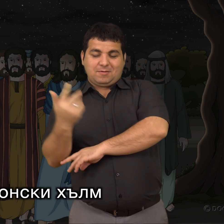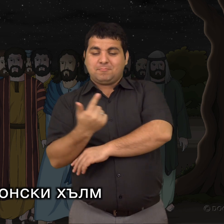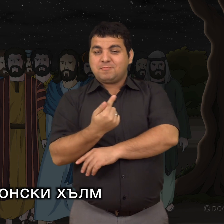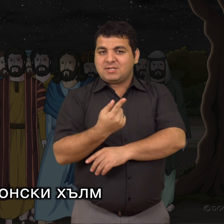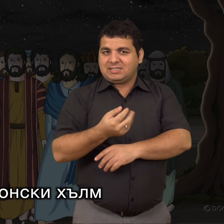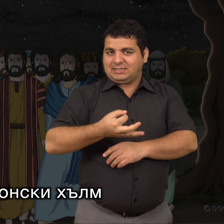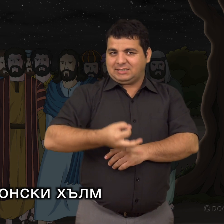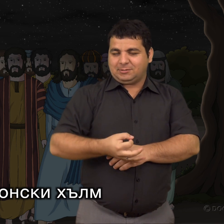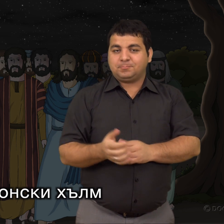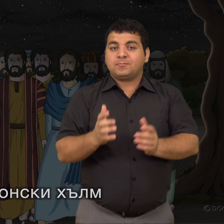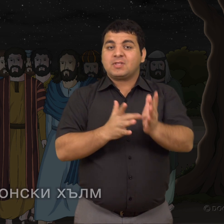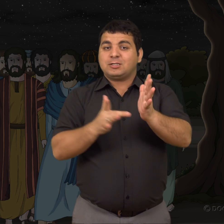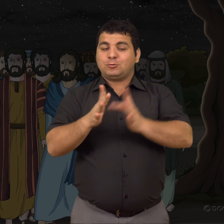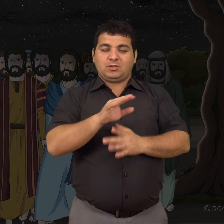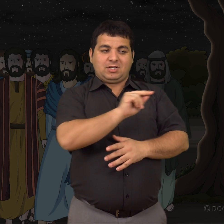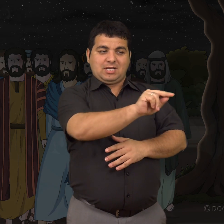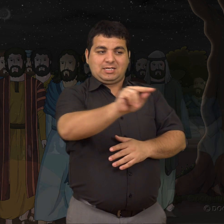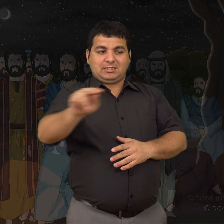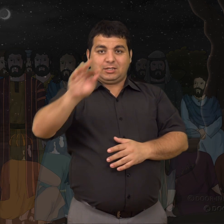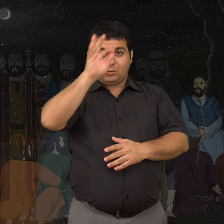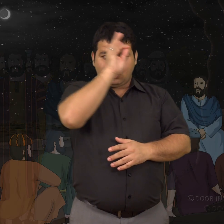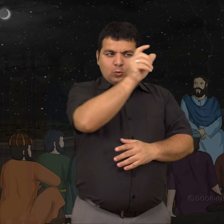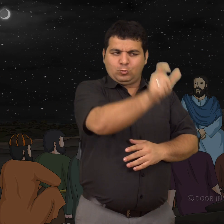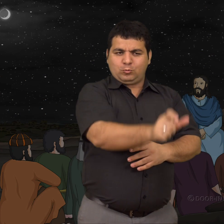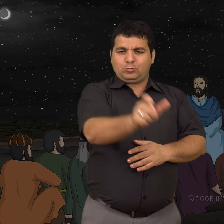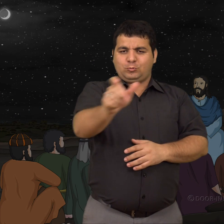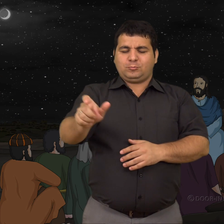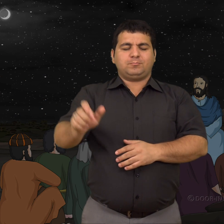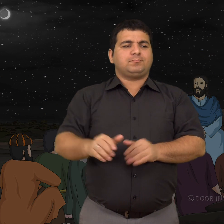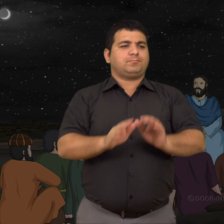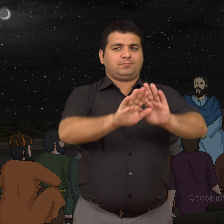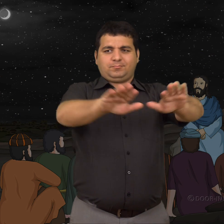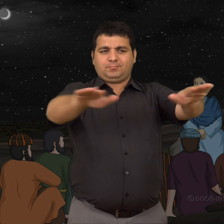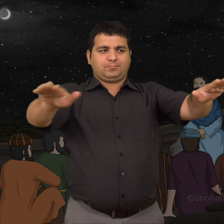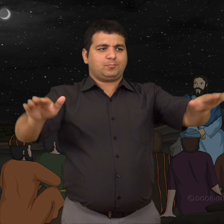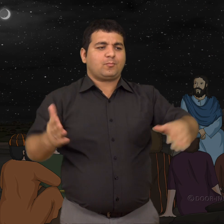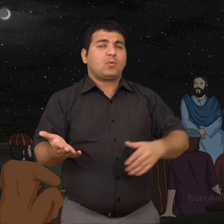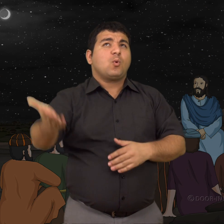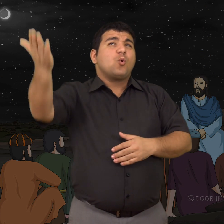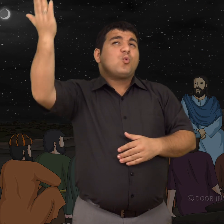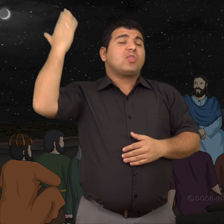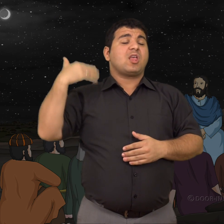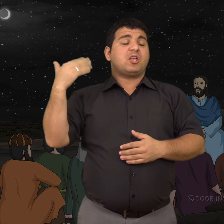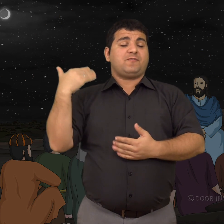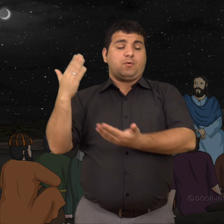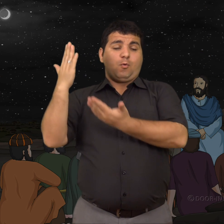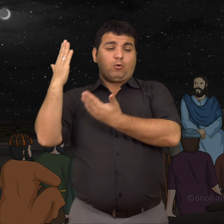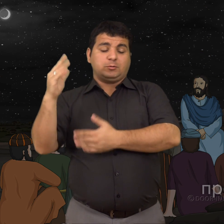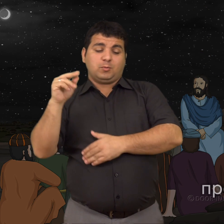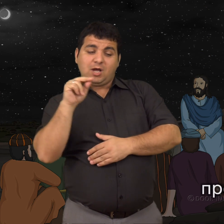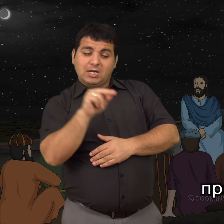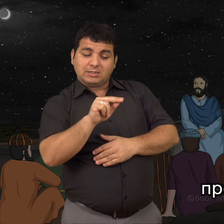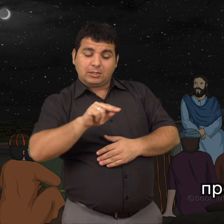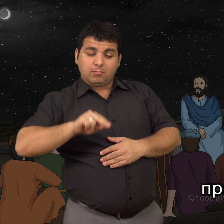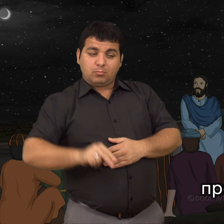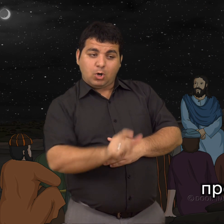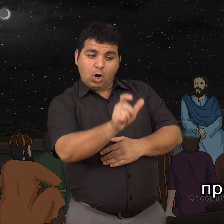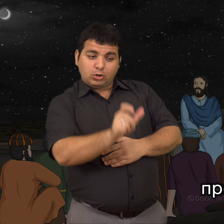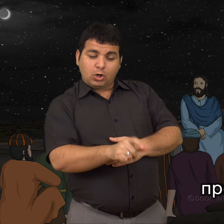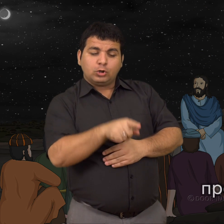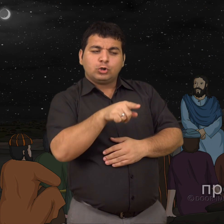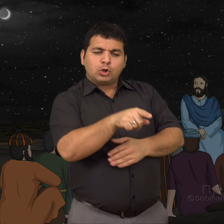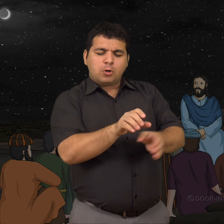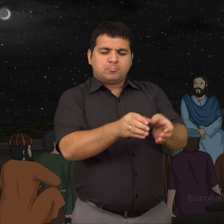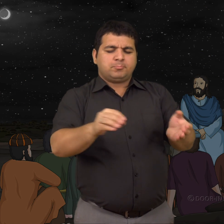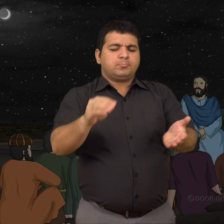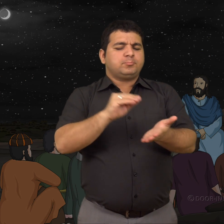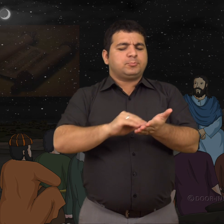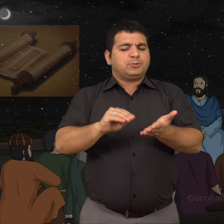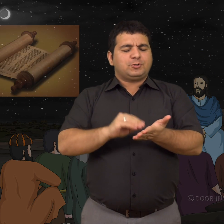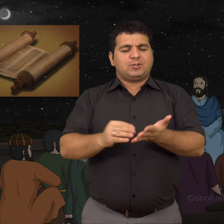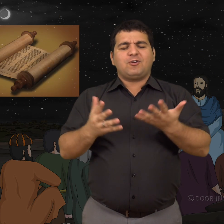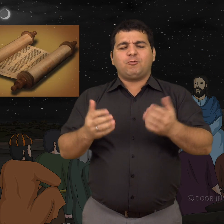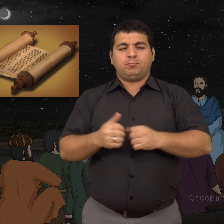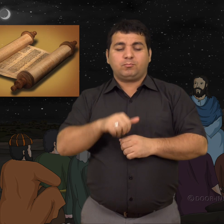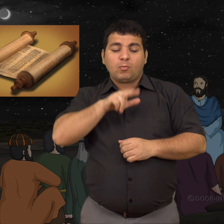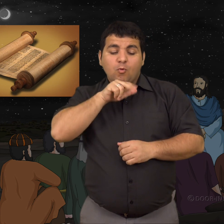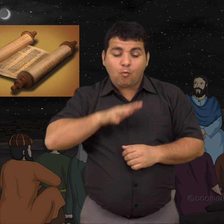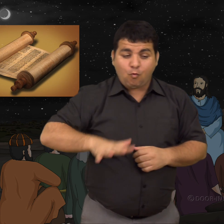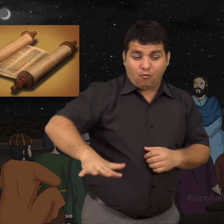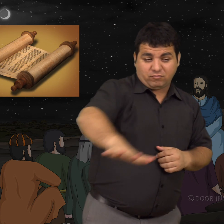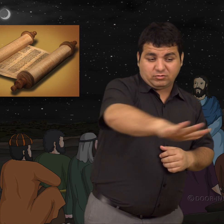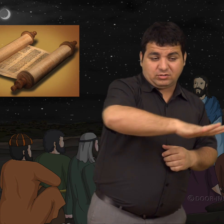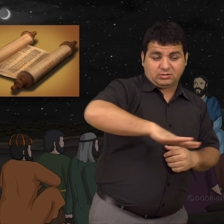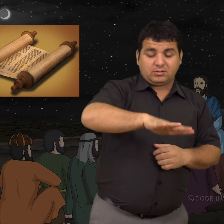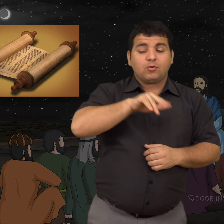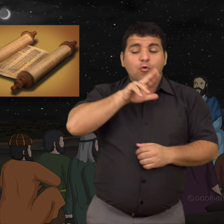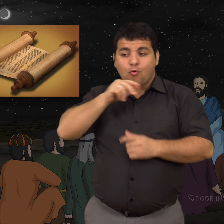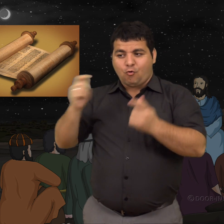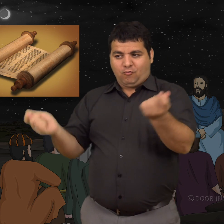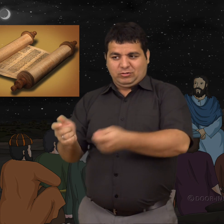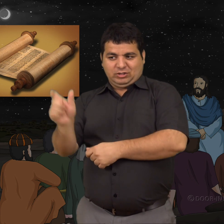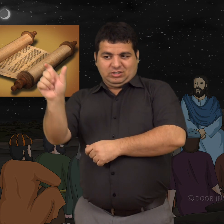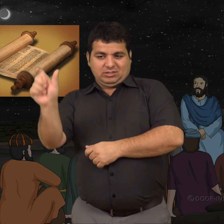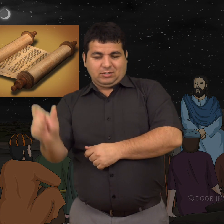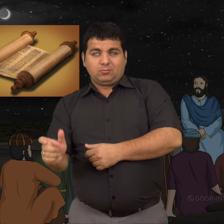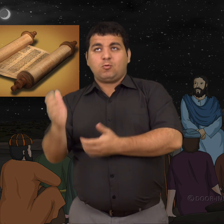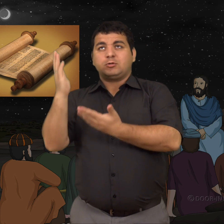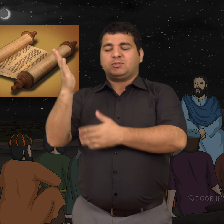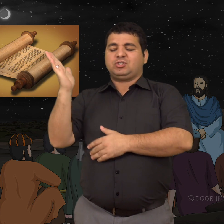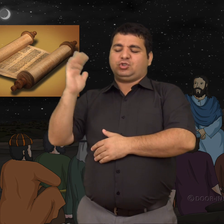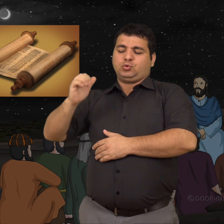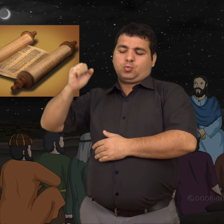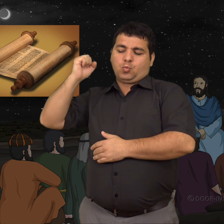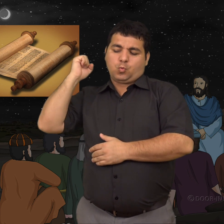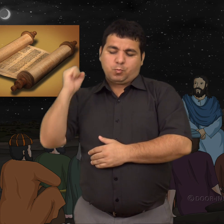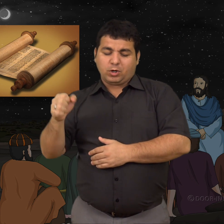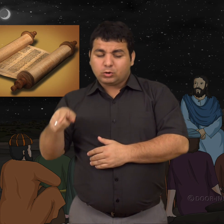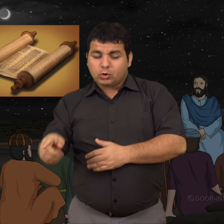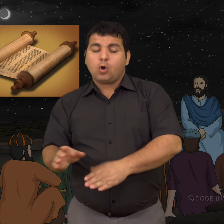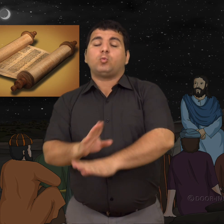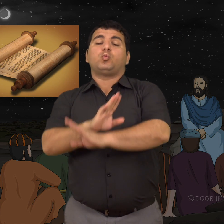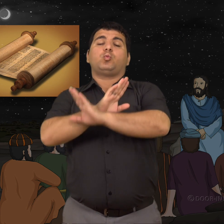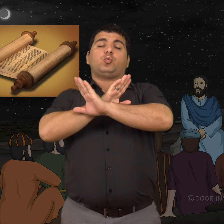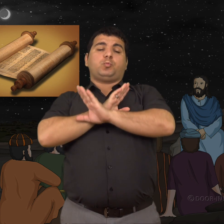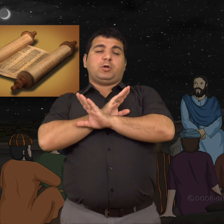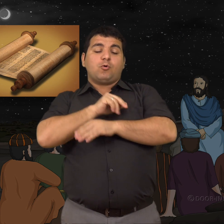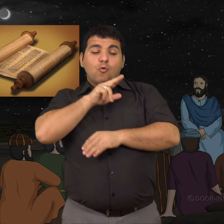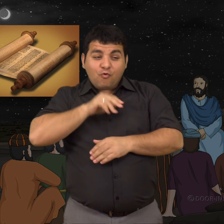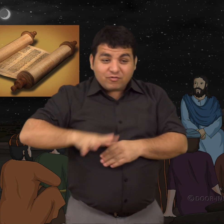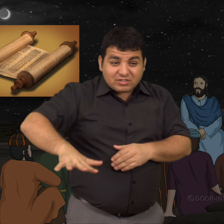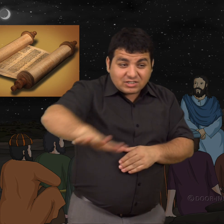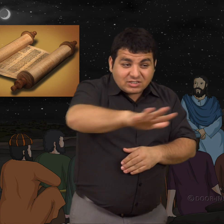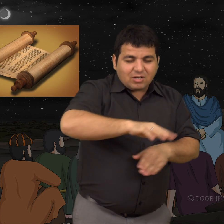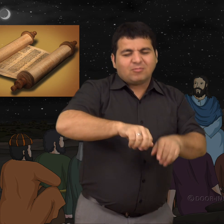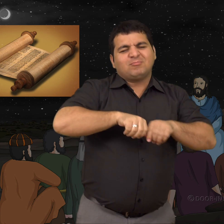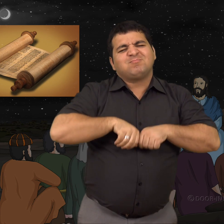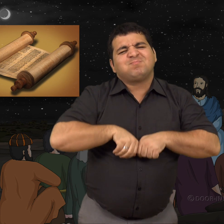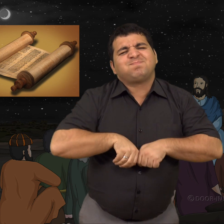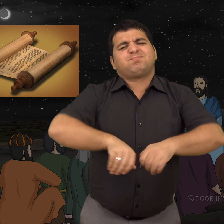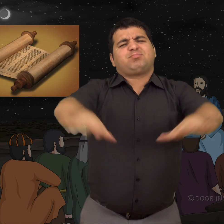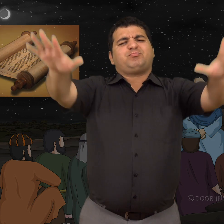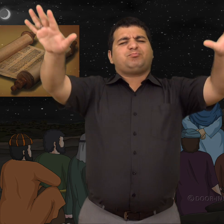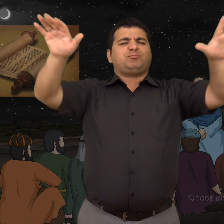Then Jesus said to them, “This very night you will all fall away on account of Me.